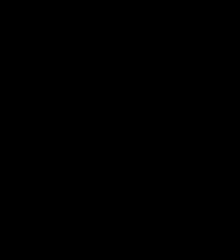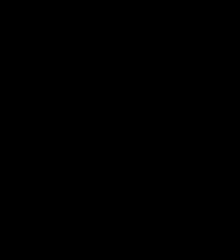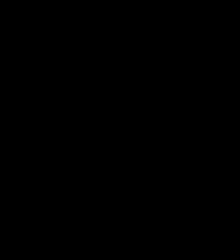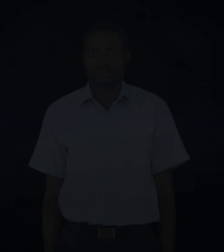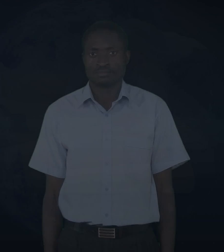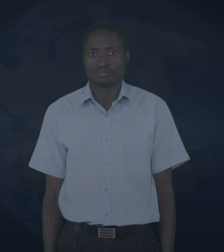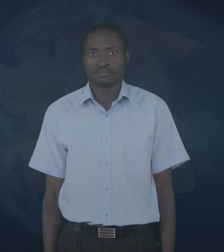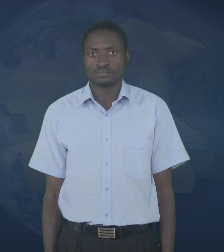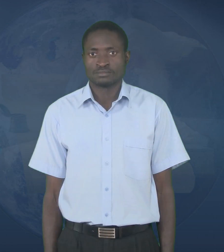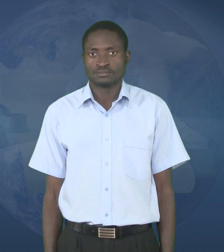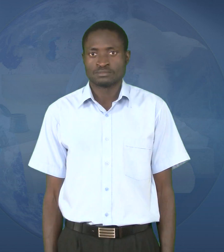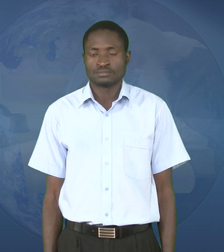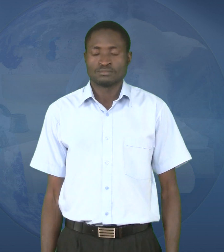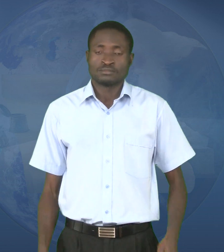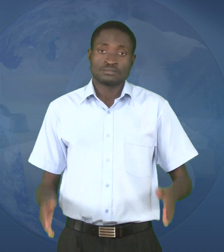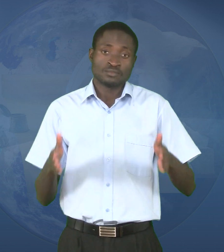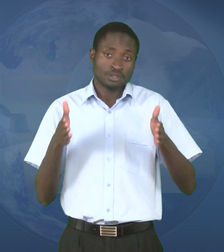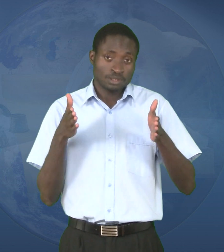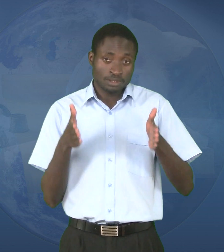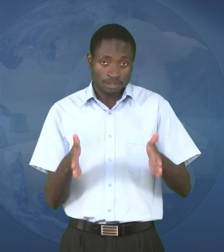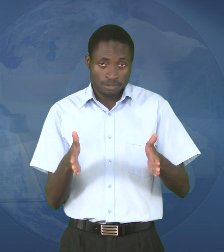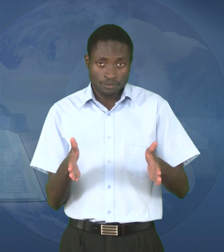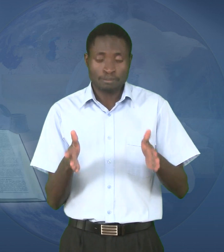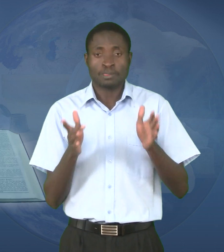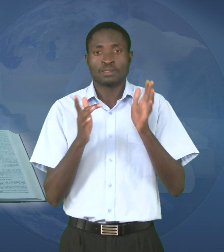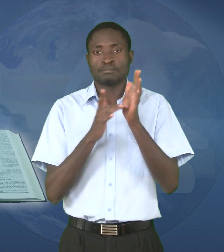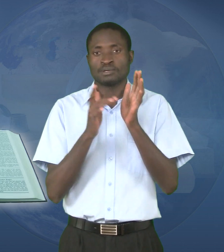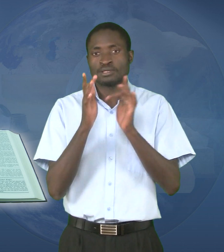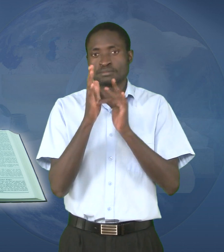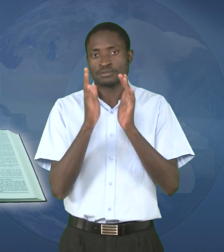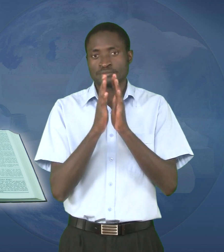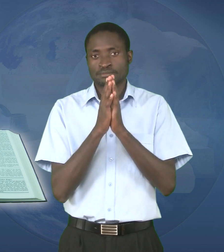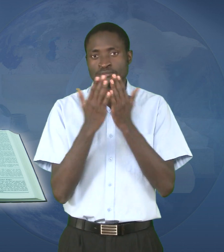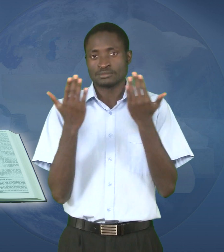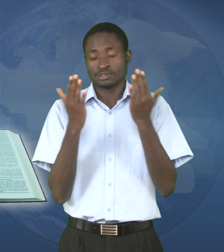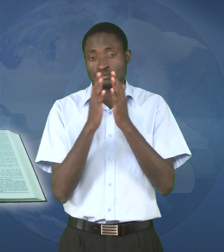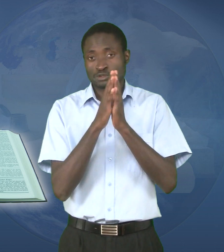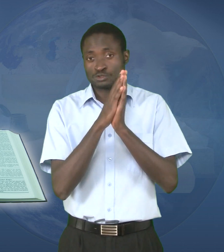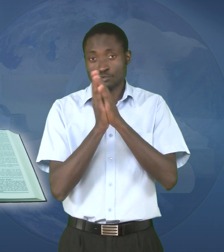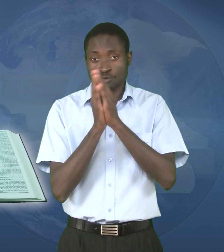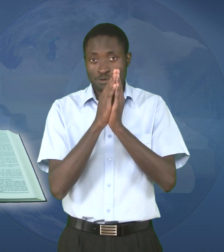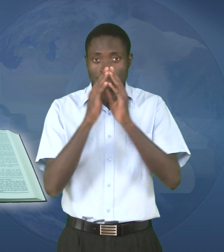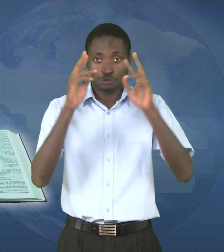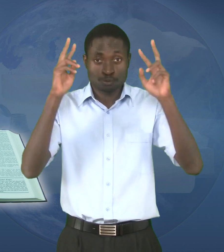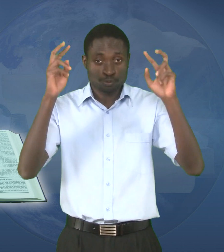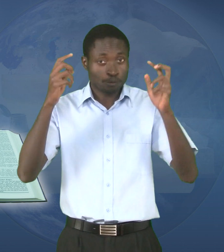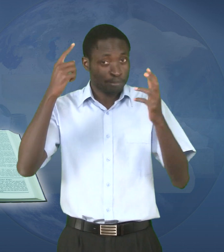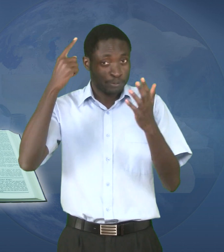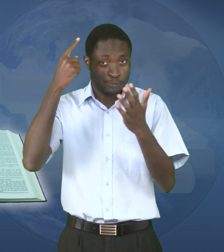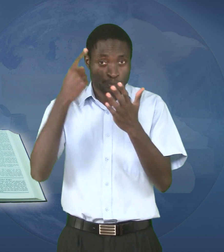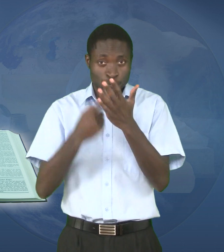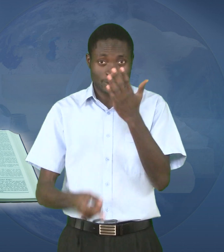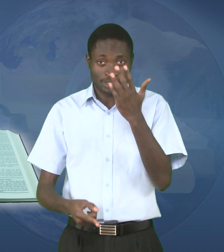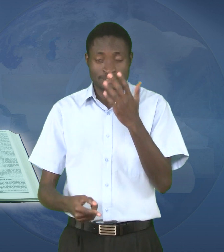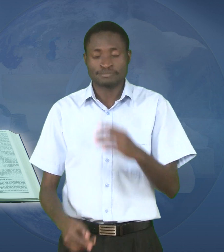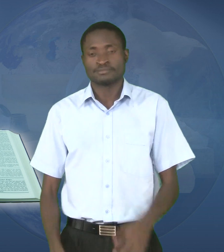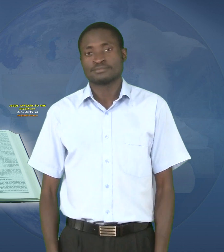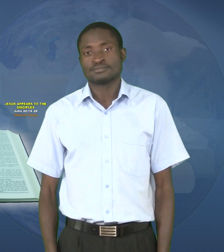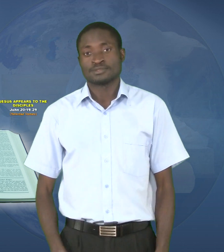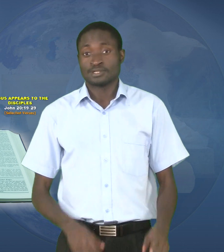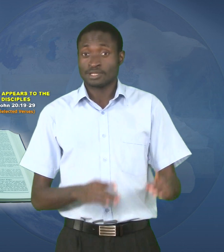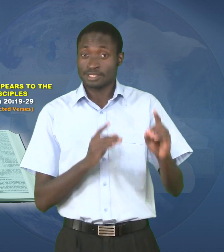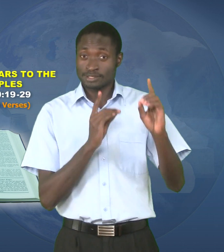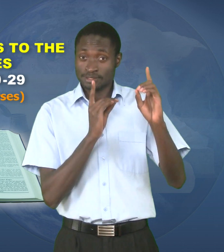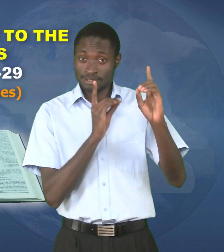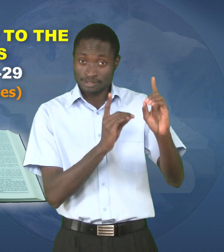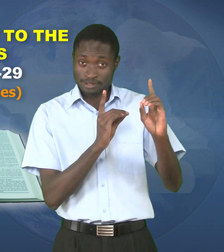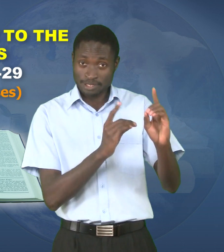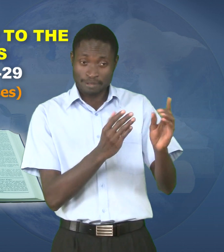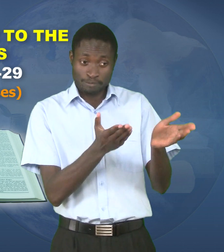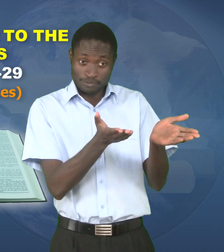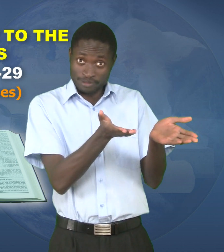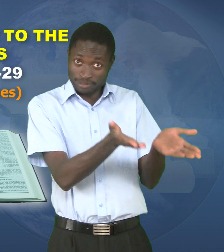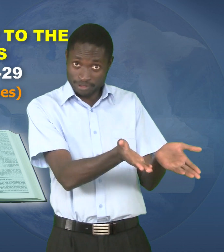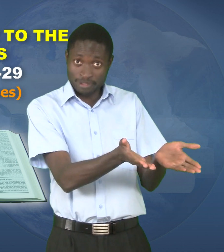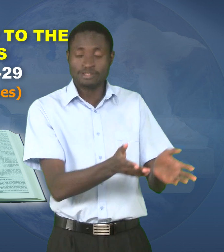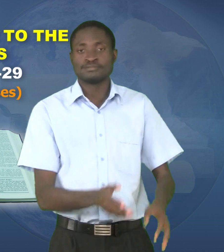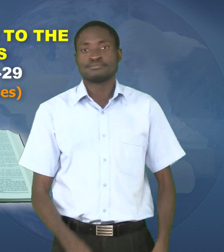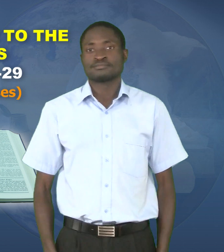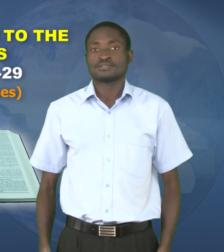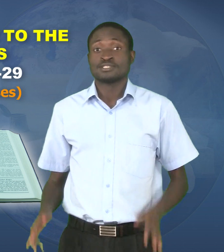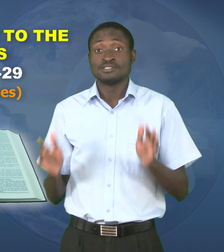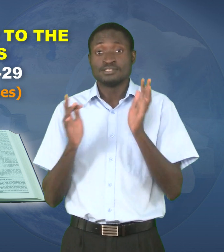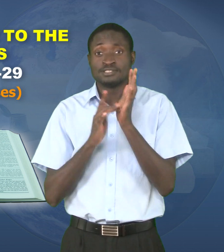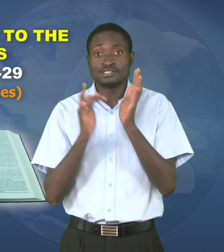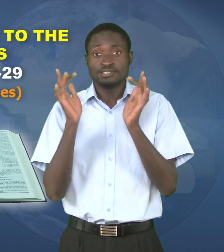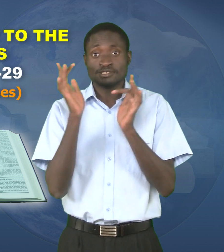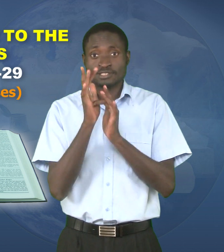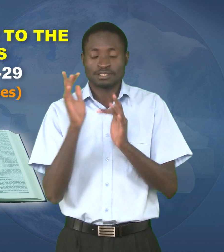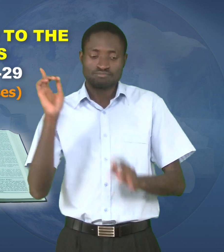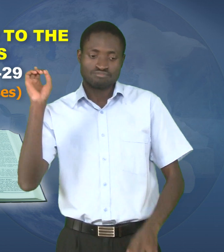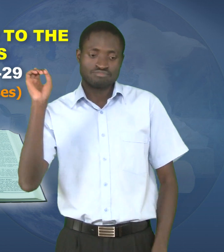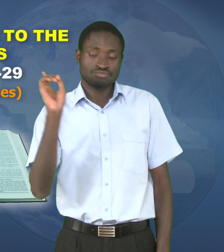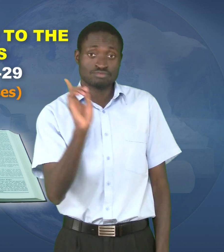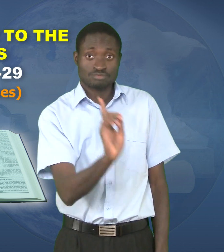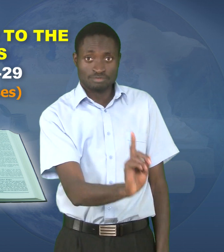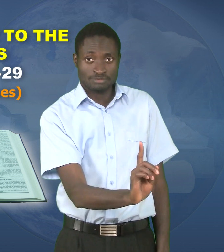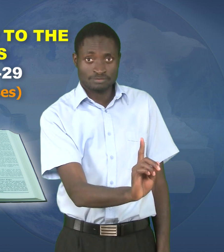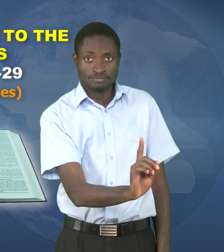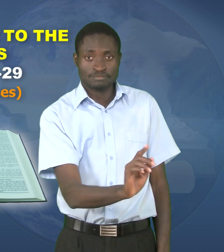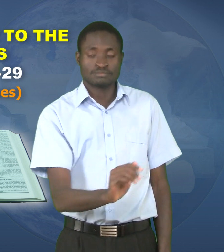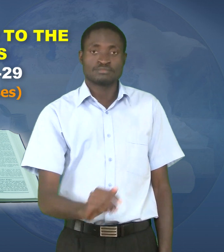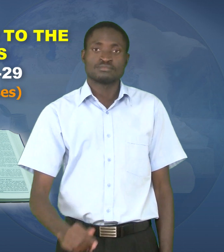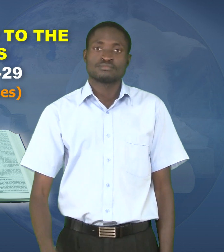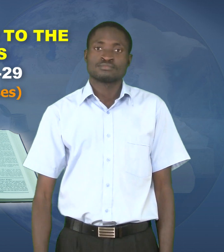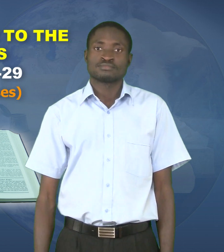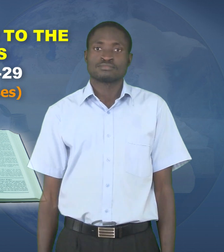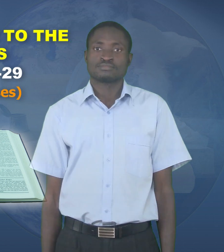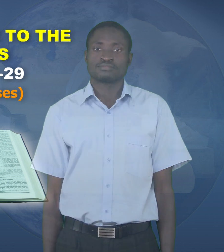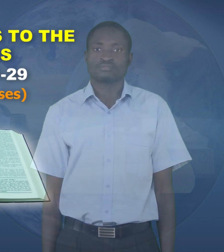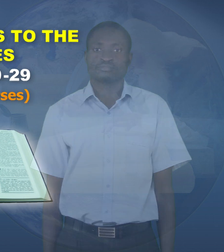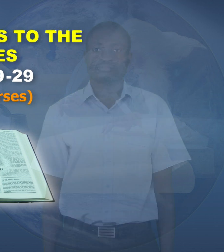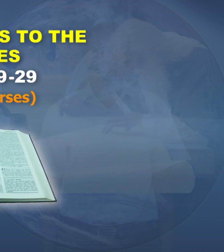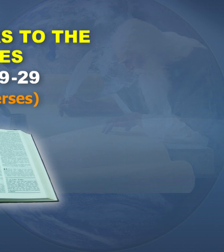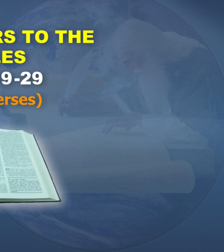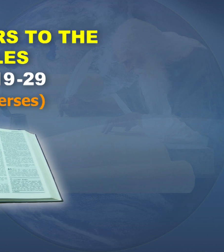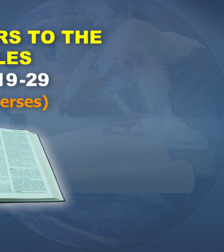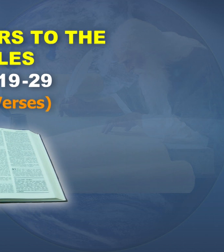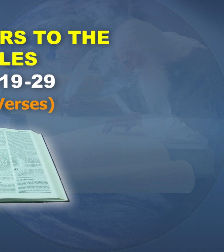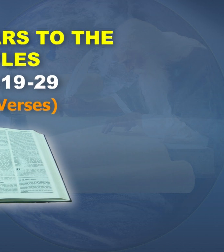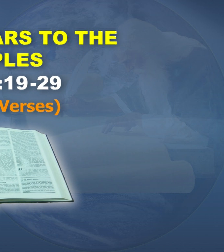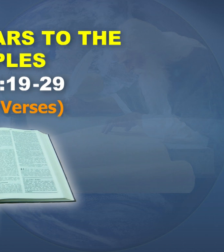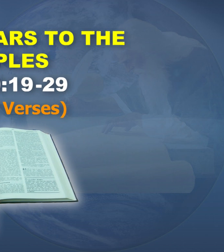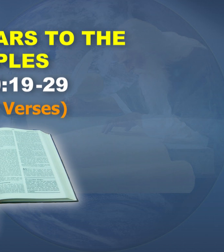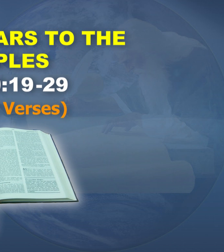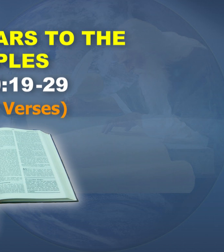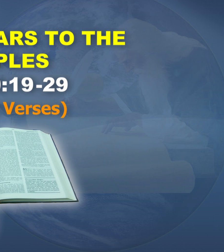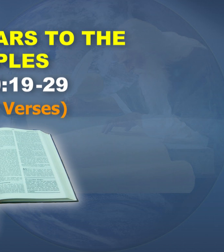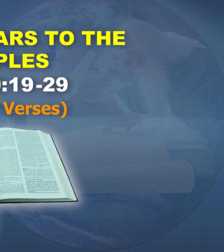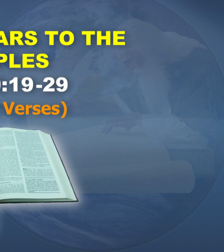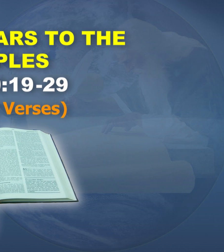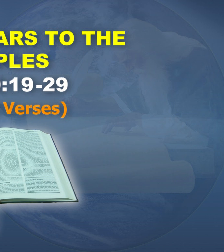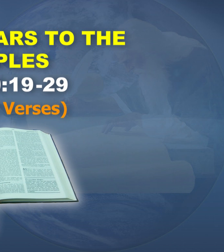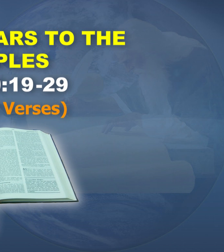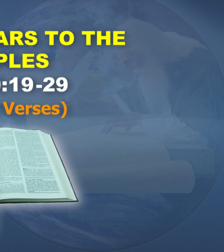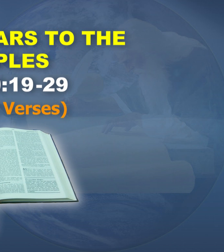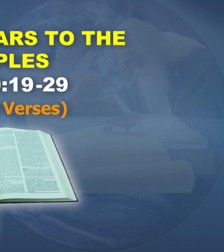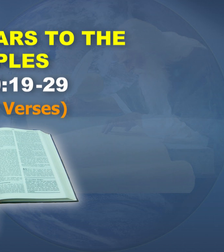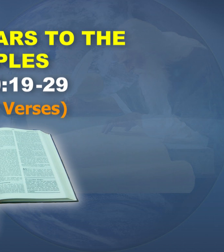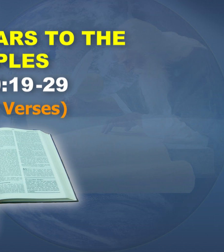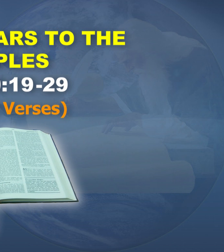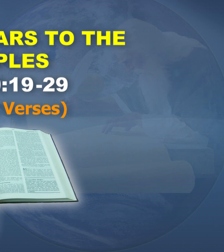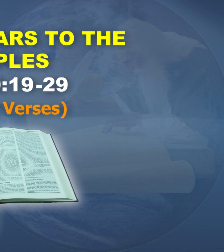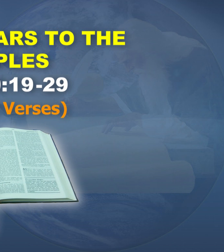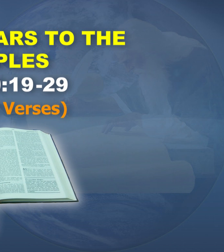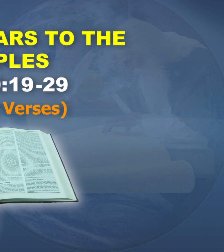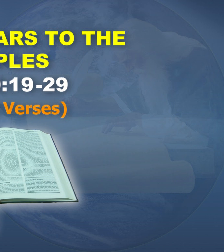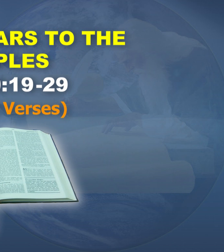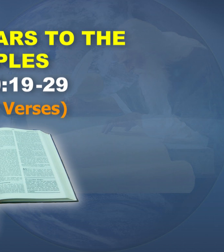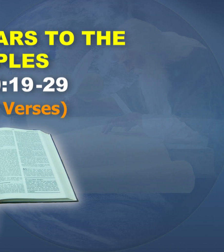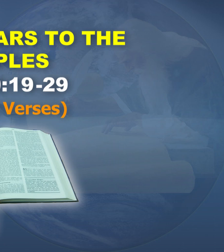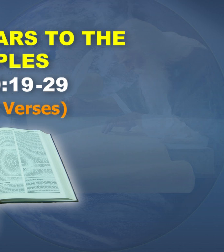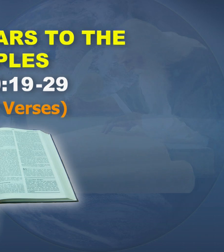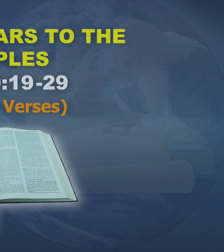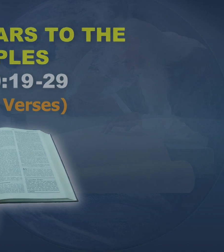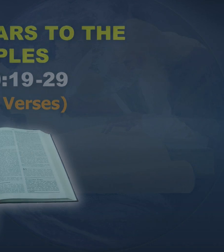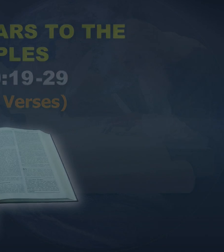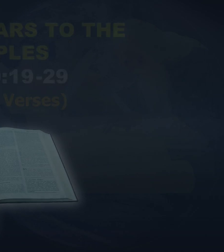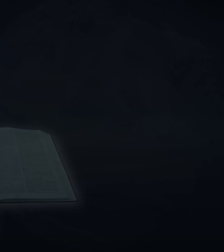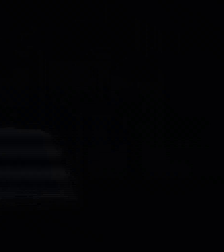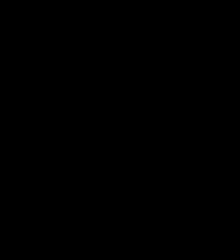Jesus appears to the disciples